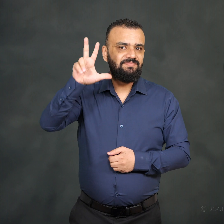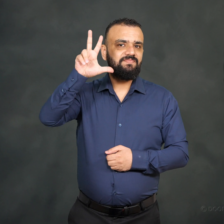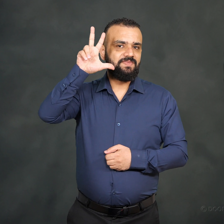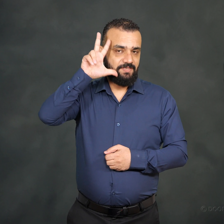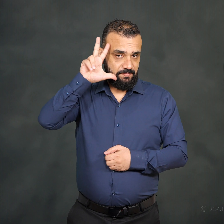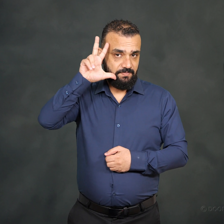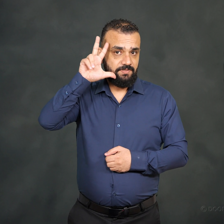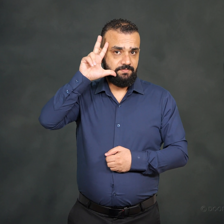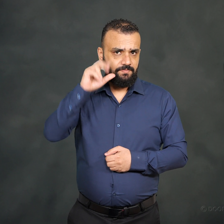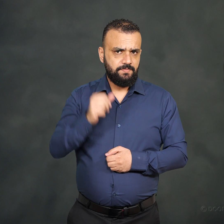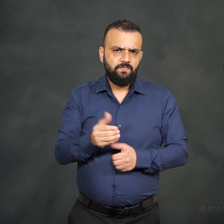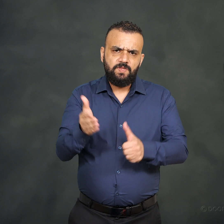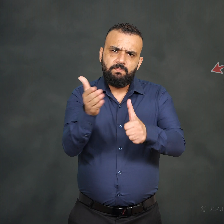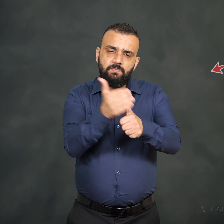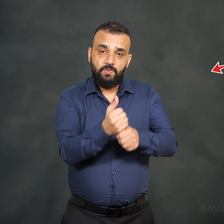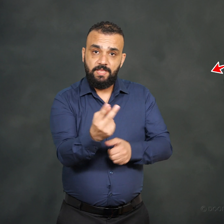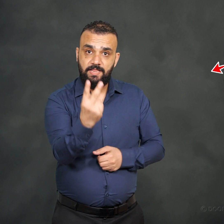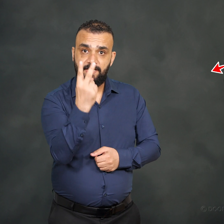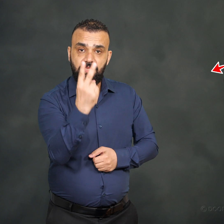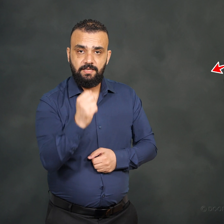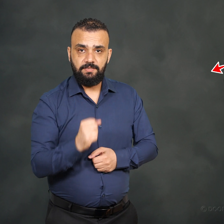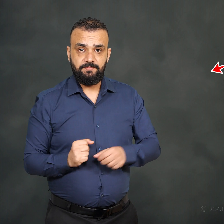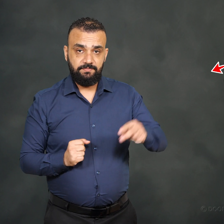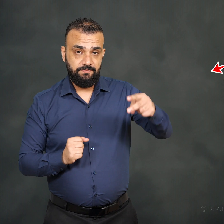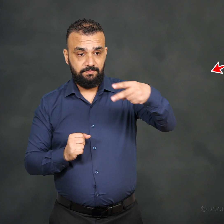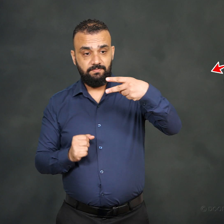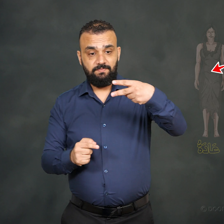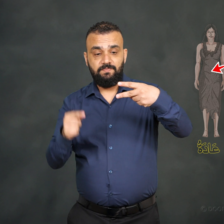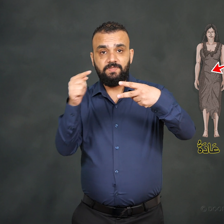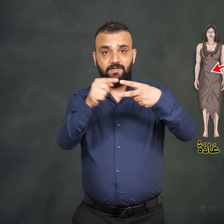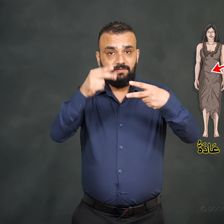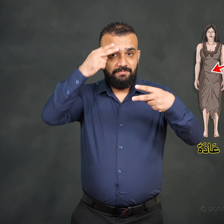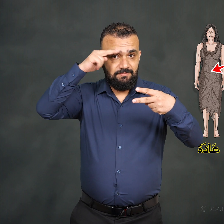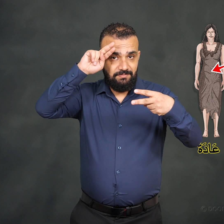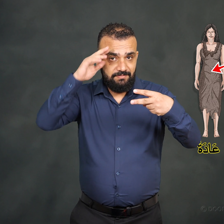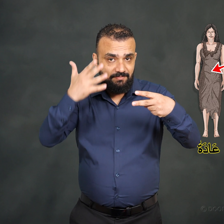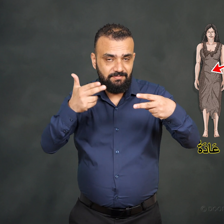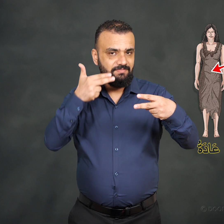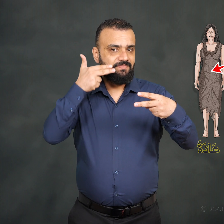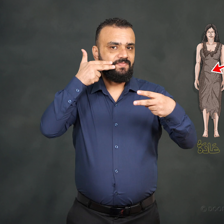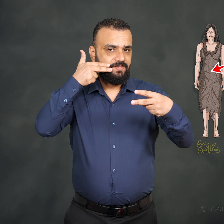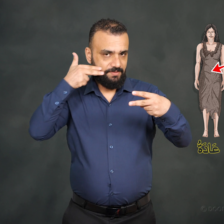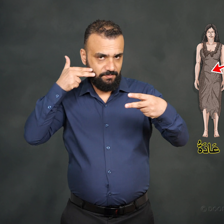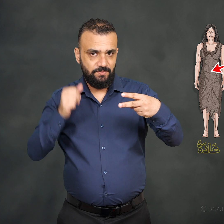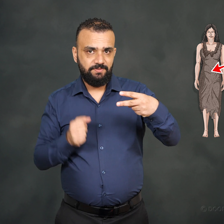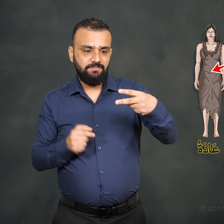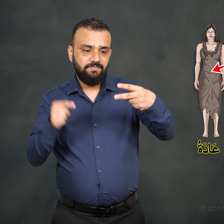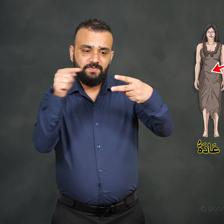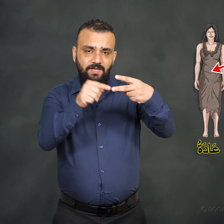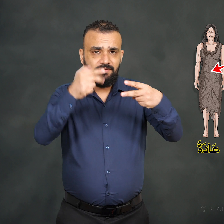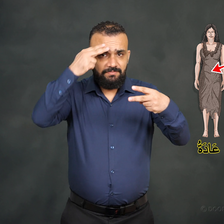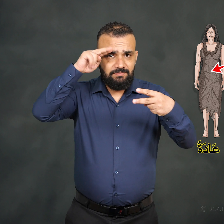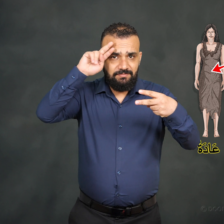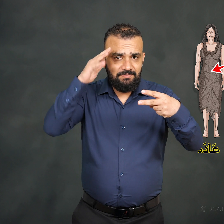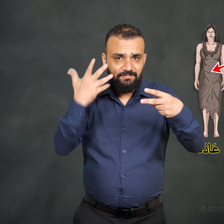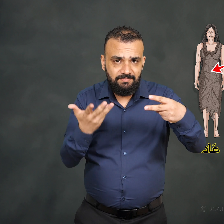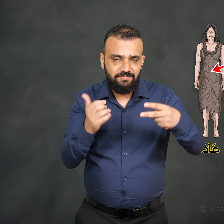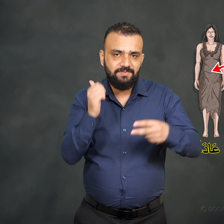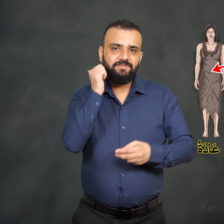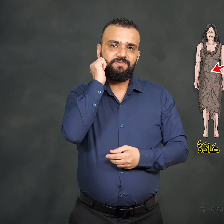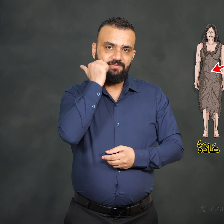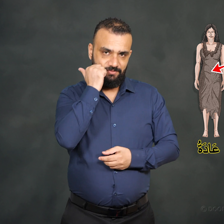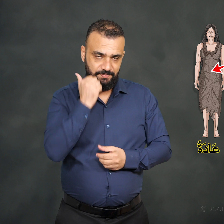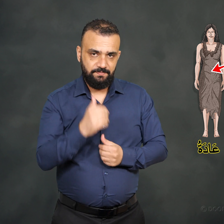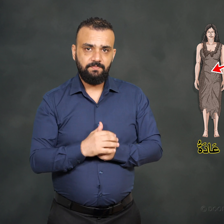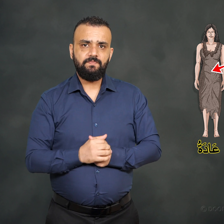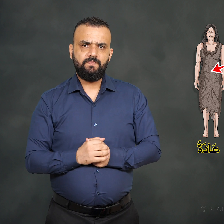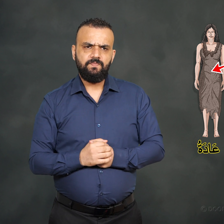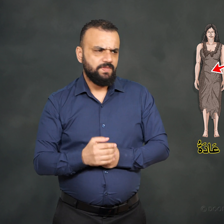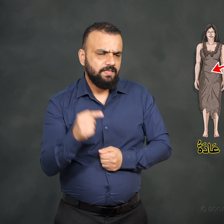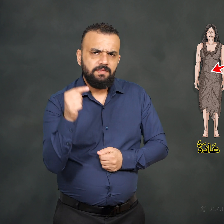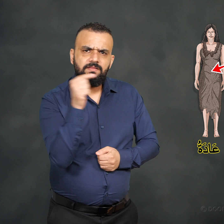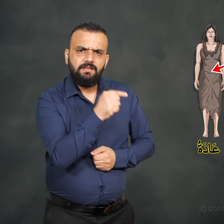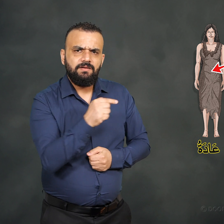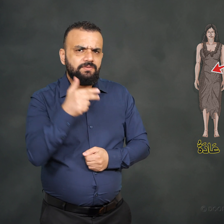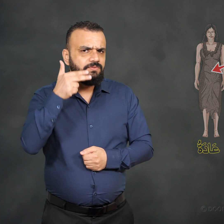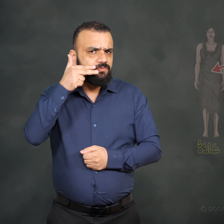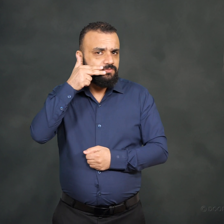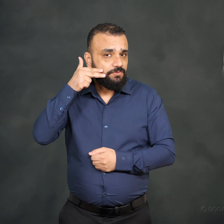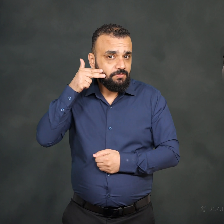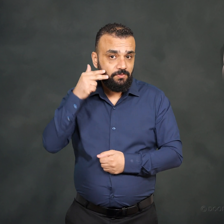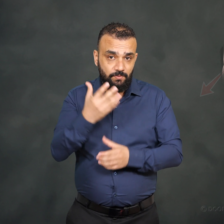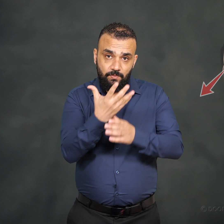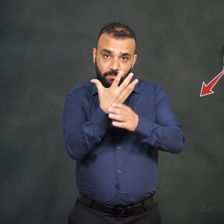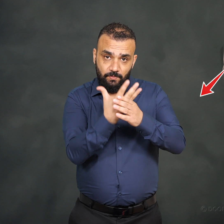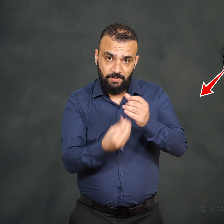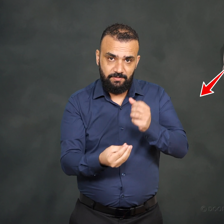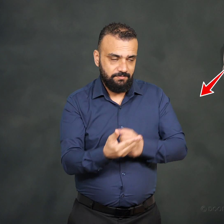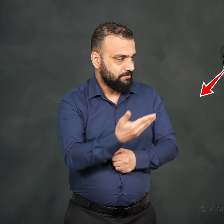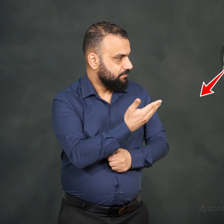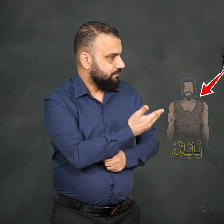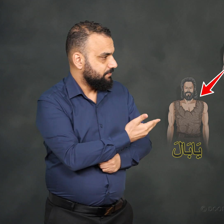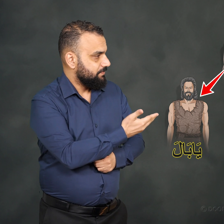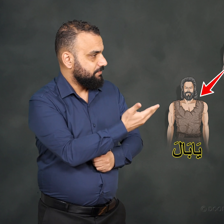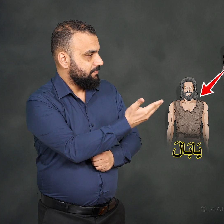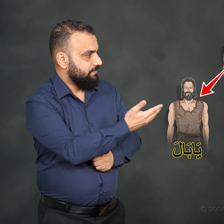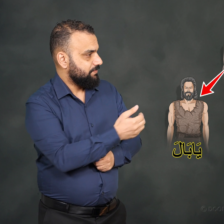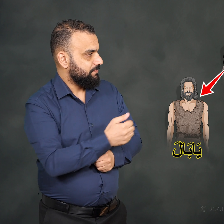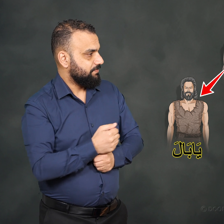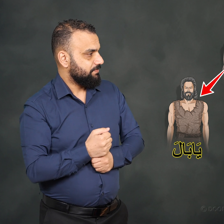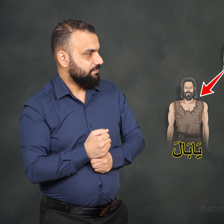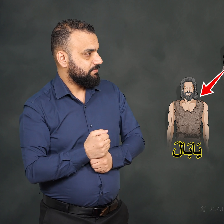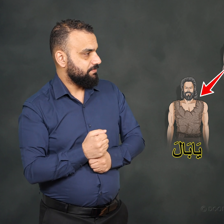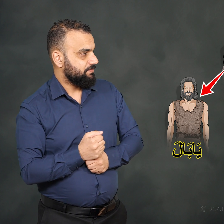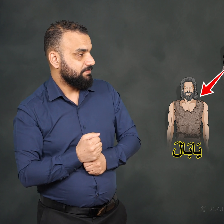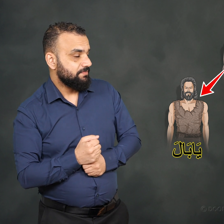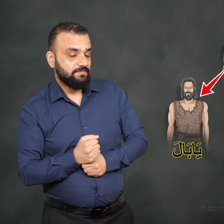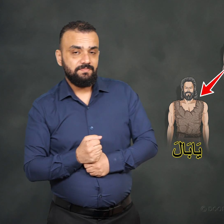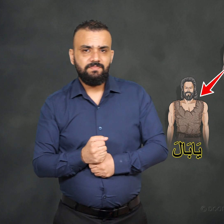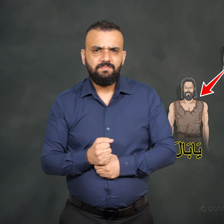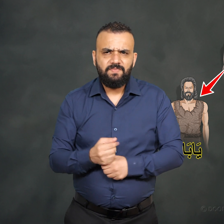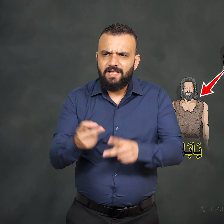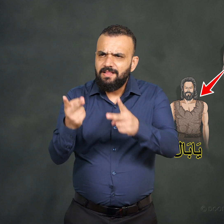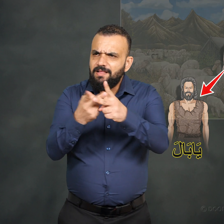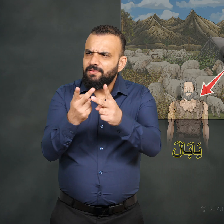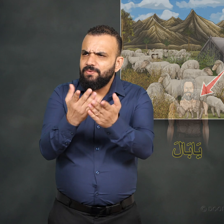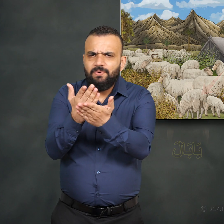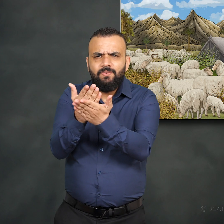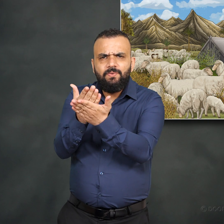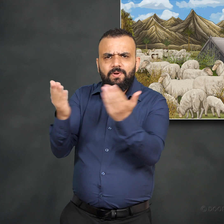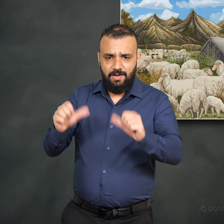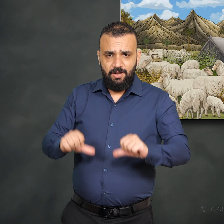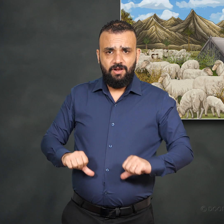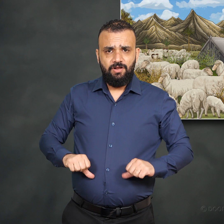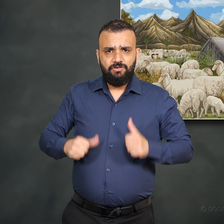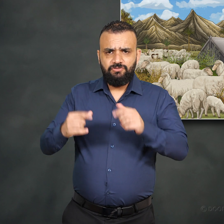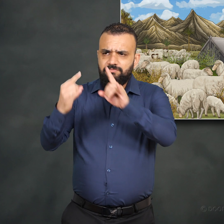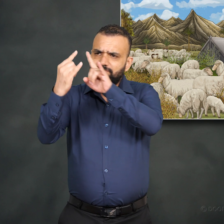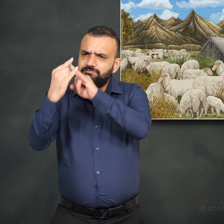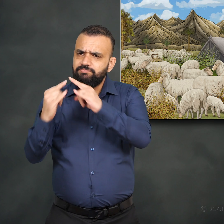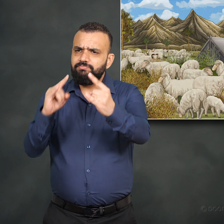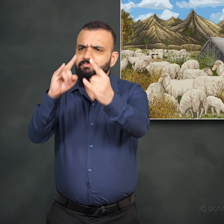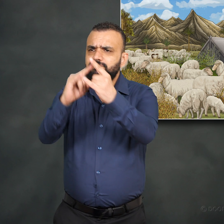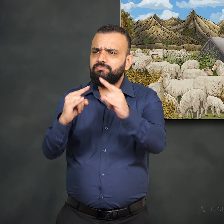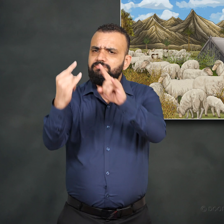And Lamech married two women, one named Adah and the other Zillah. Adah gave birth to Jabal;